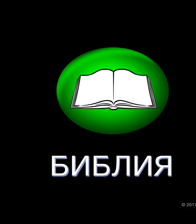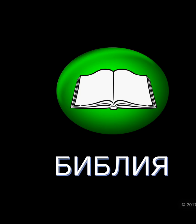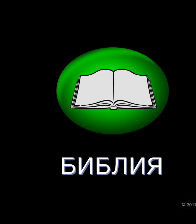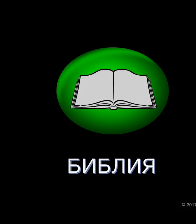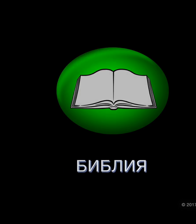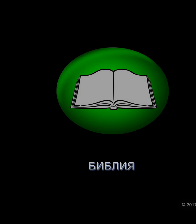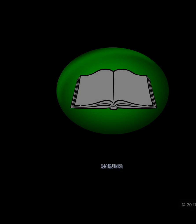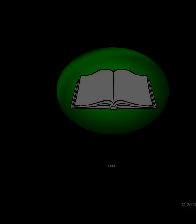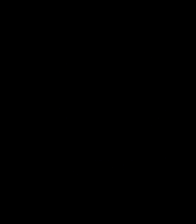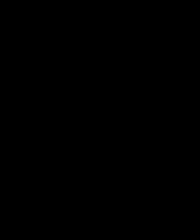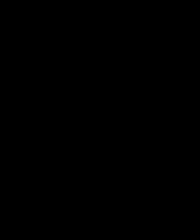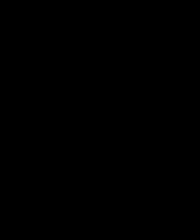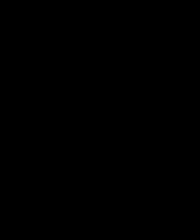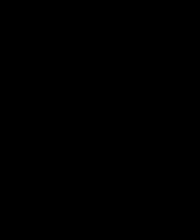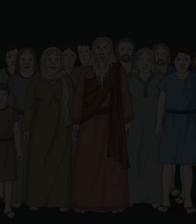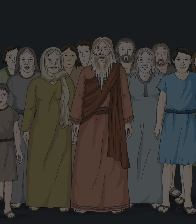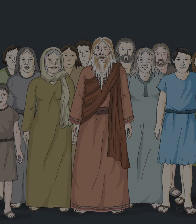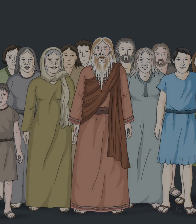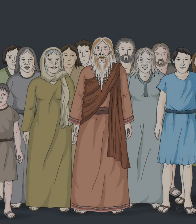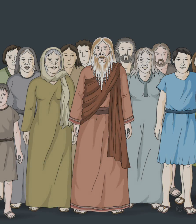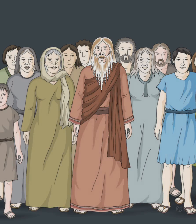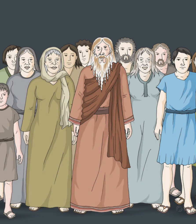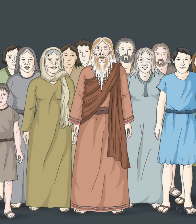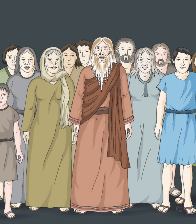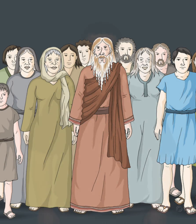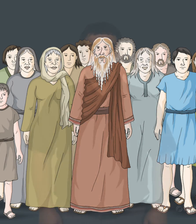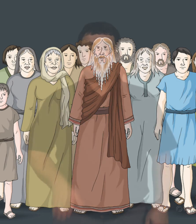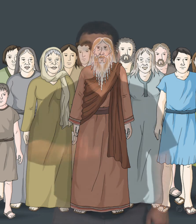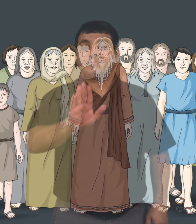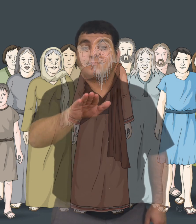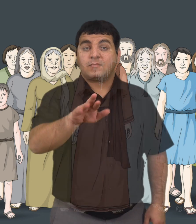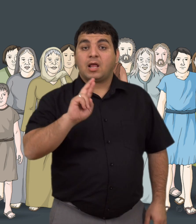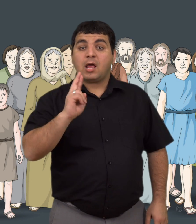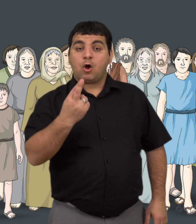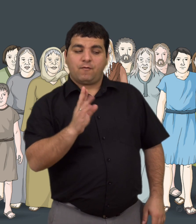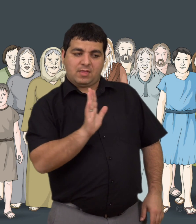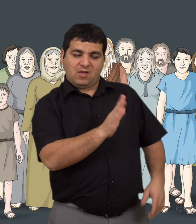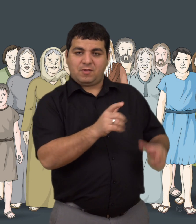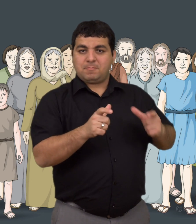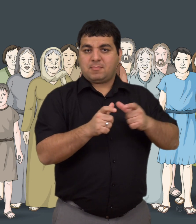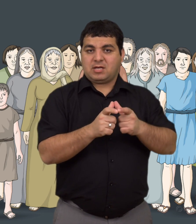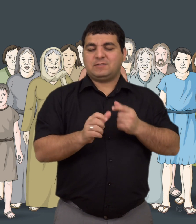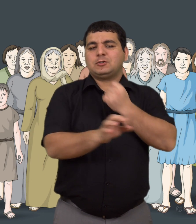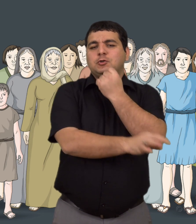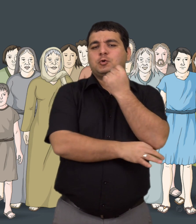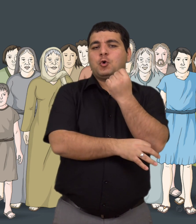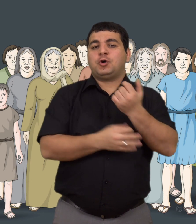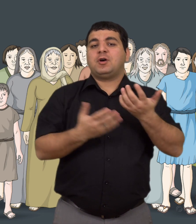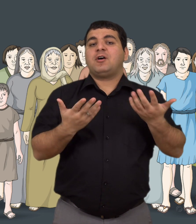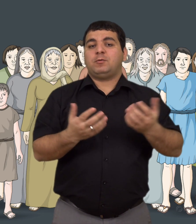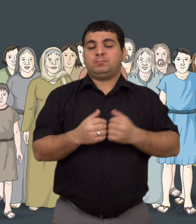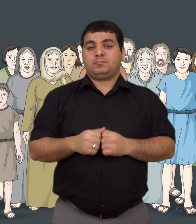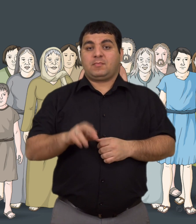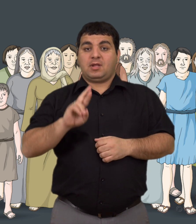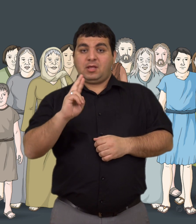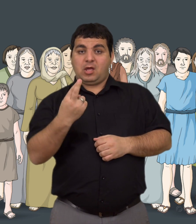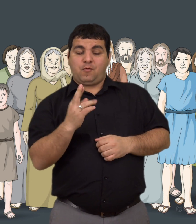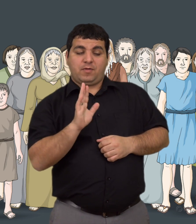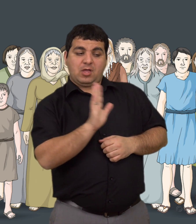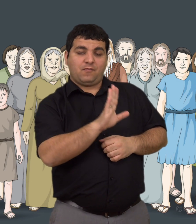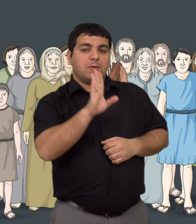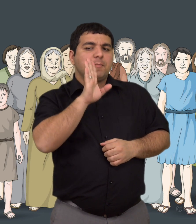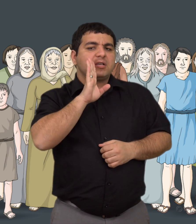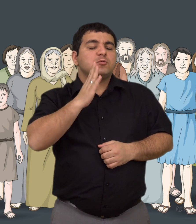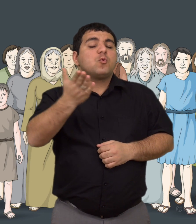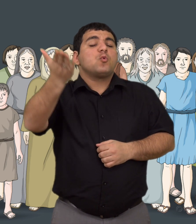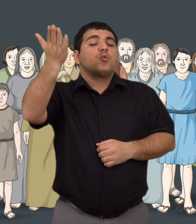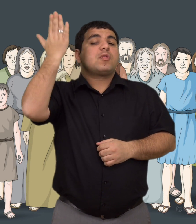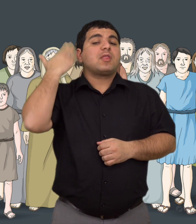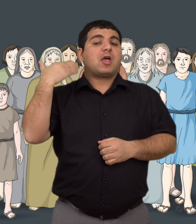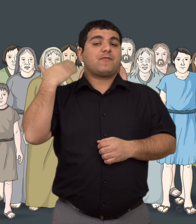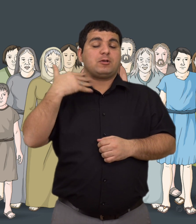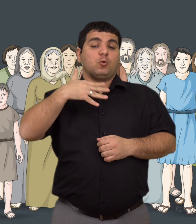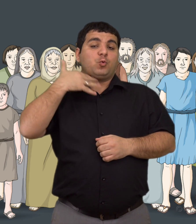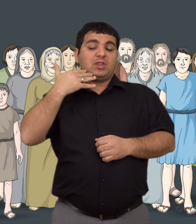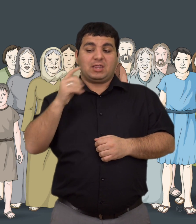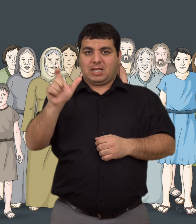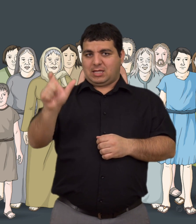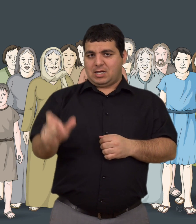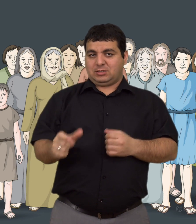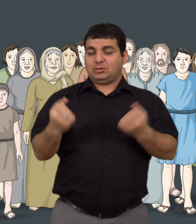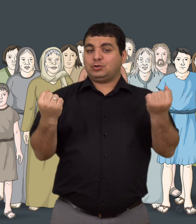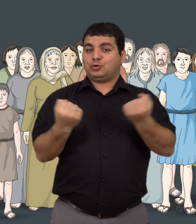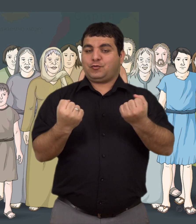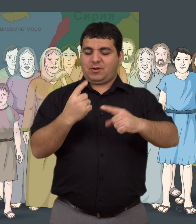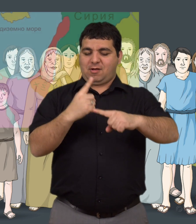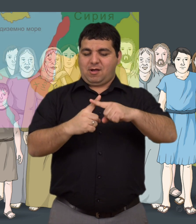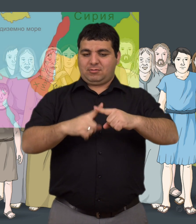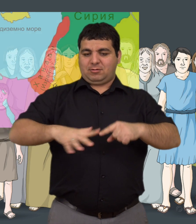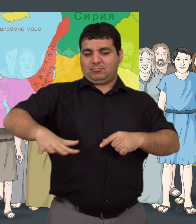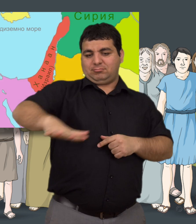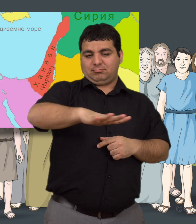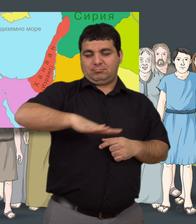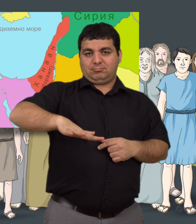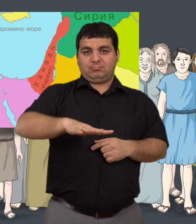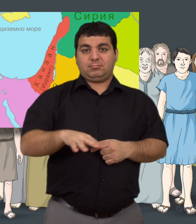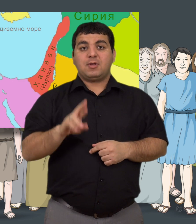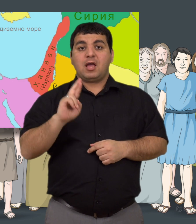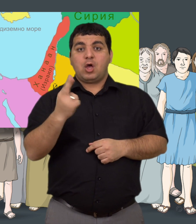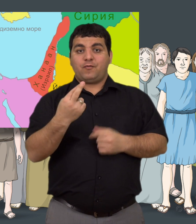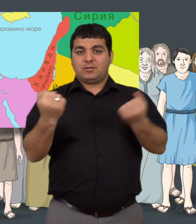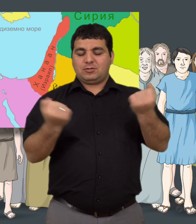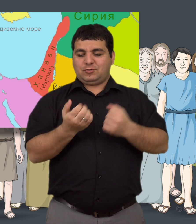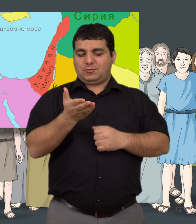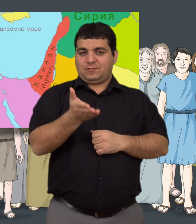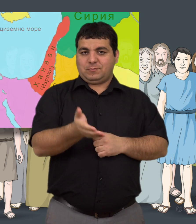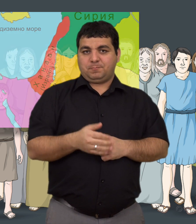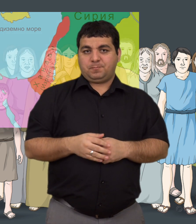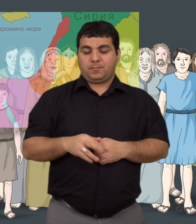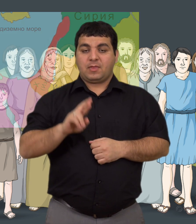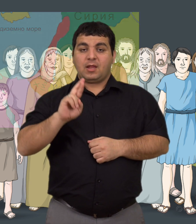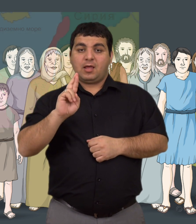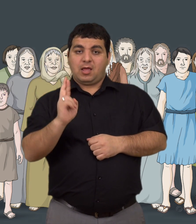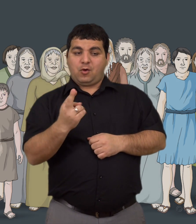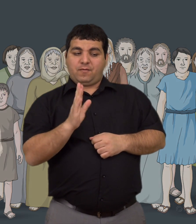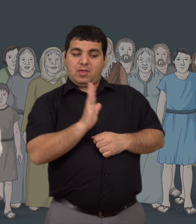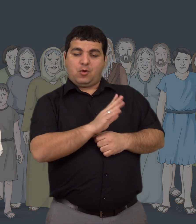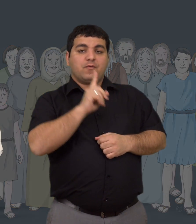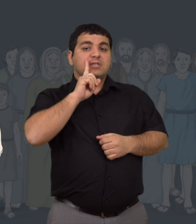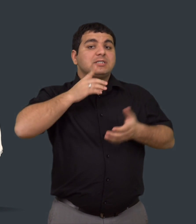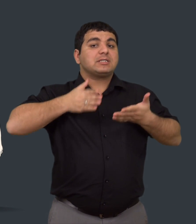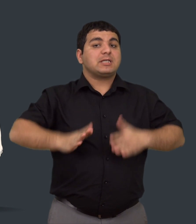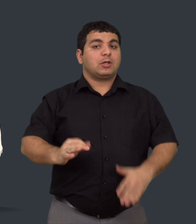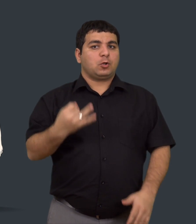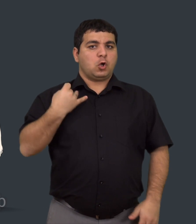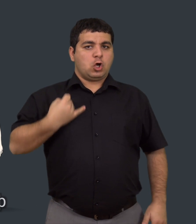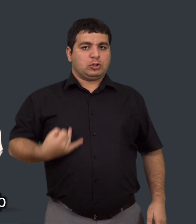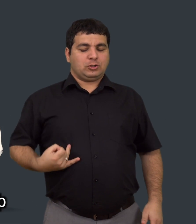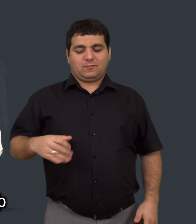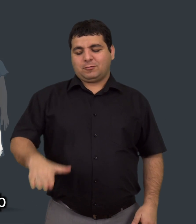Now Jacob lived in the land where his father had resided, the land of Canaan. This is the account of Jacob.